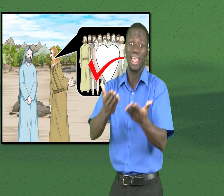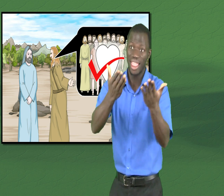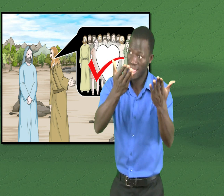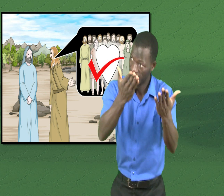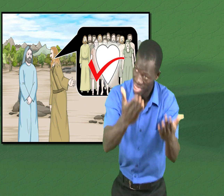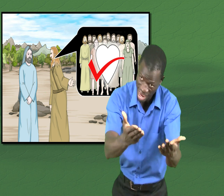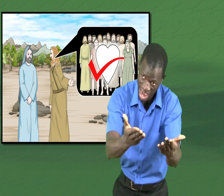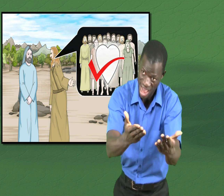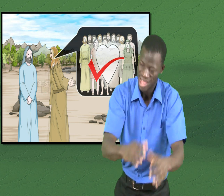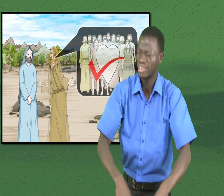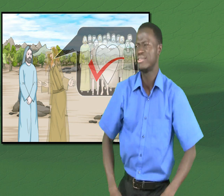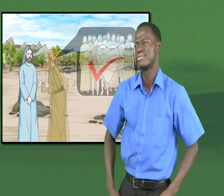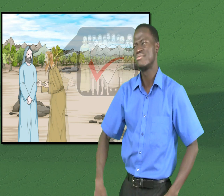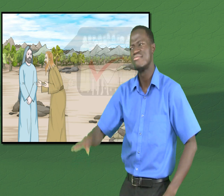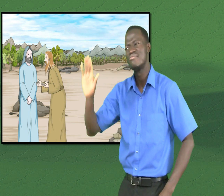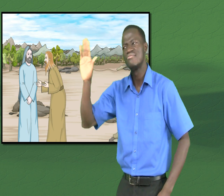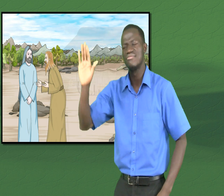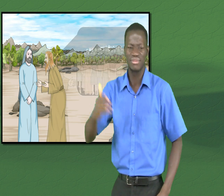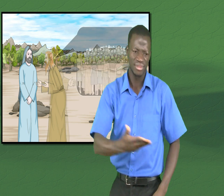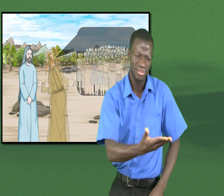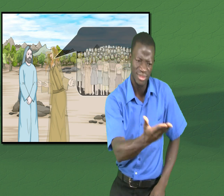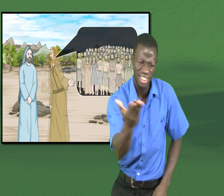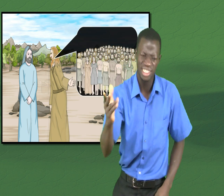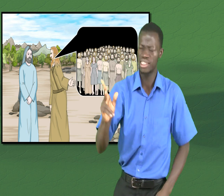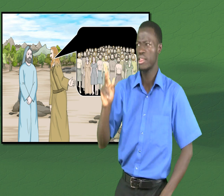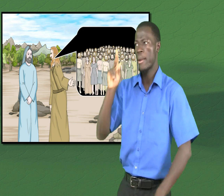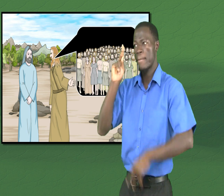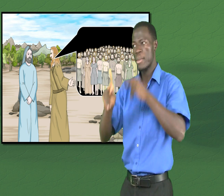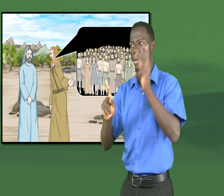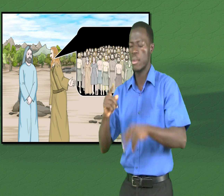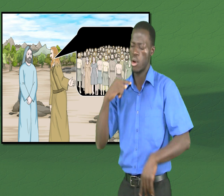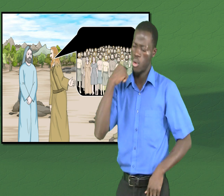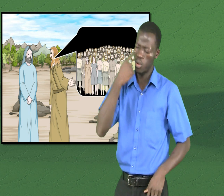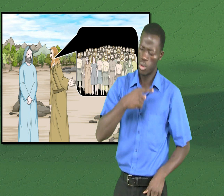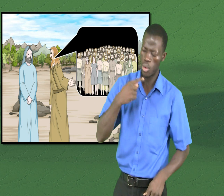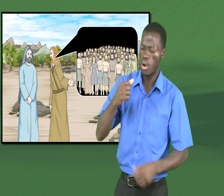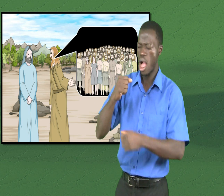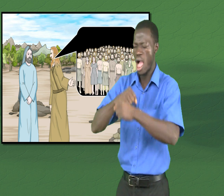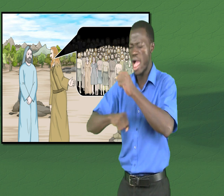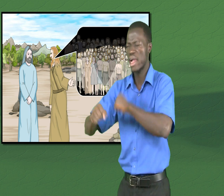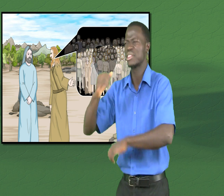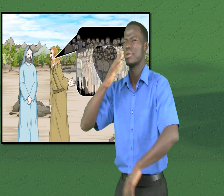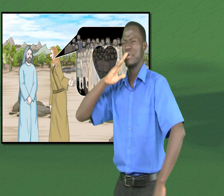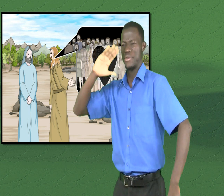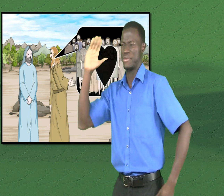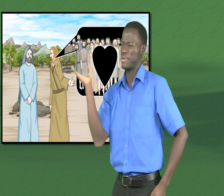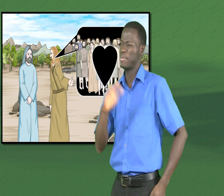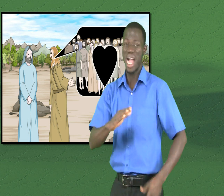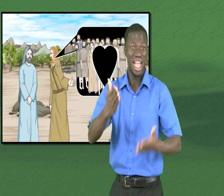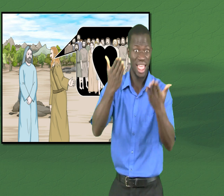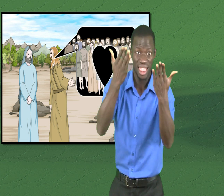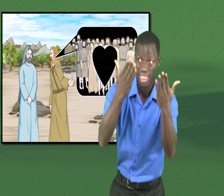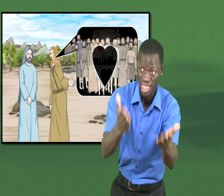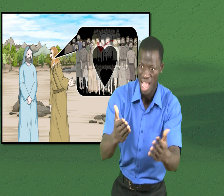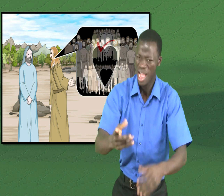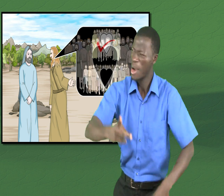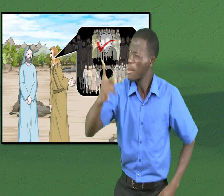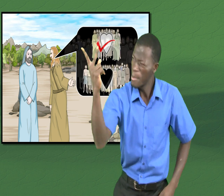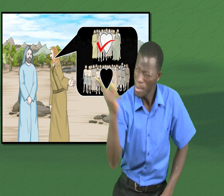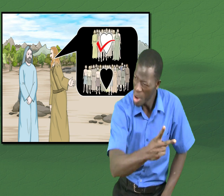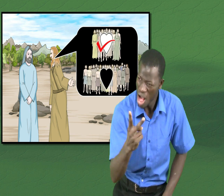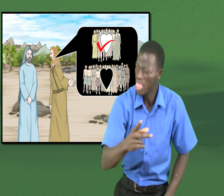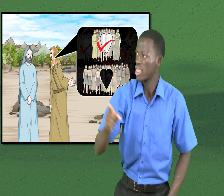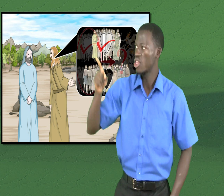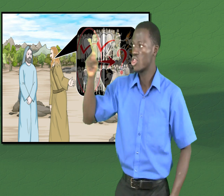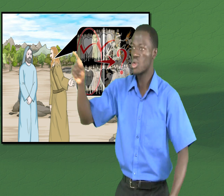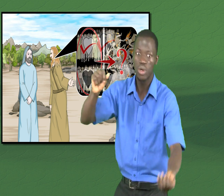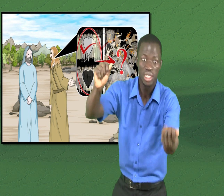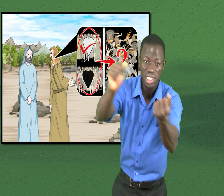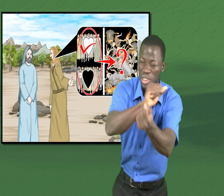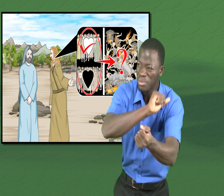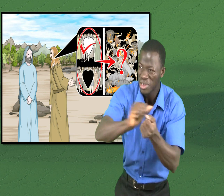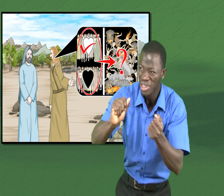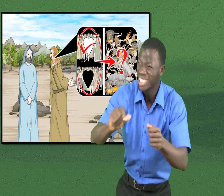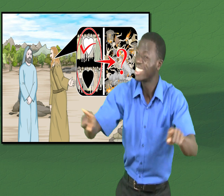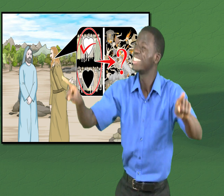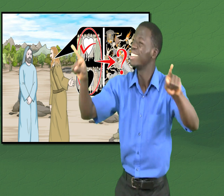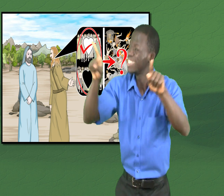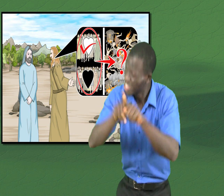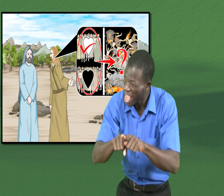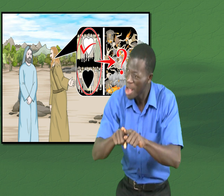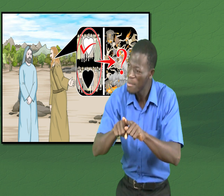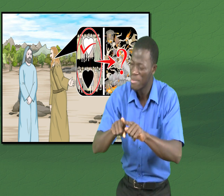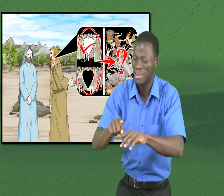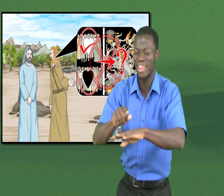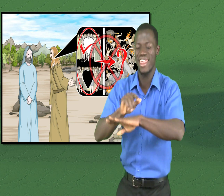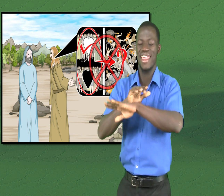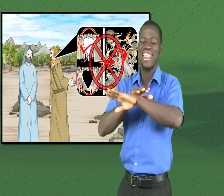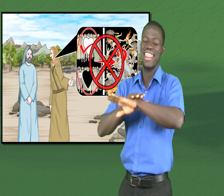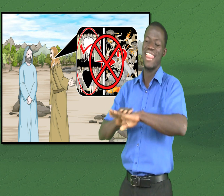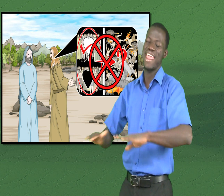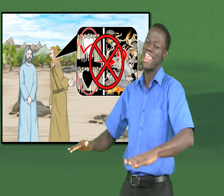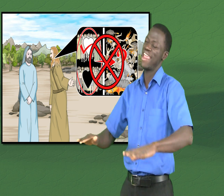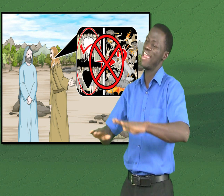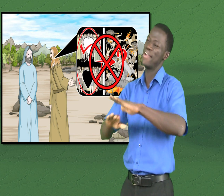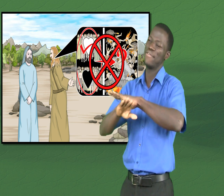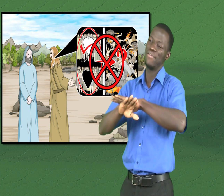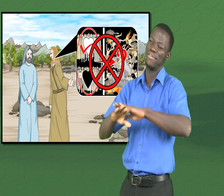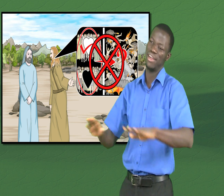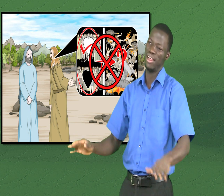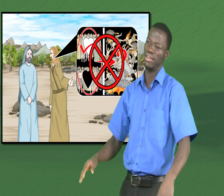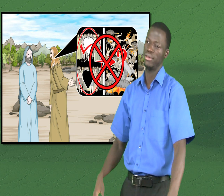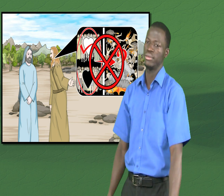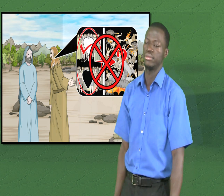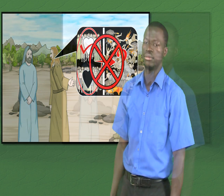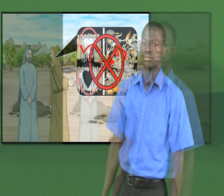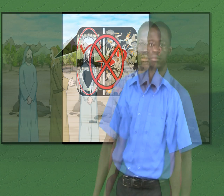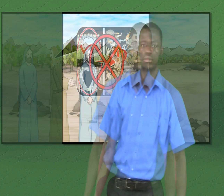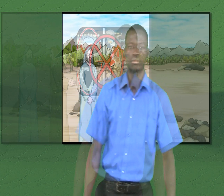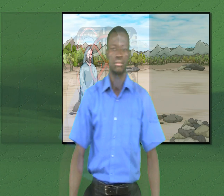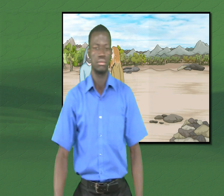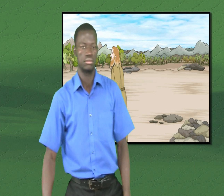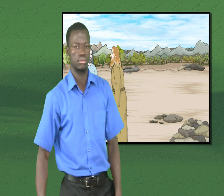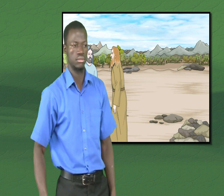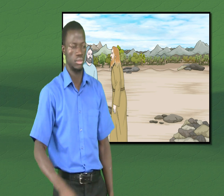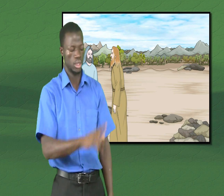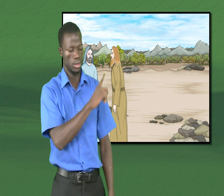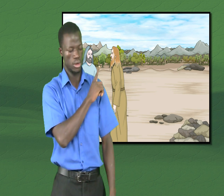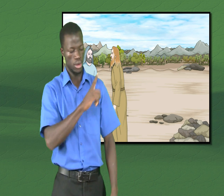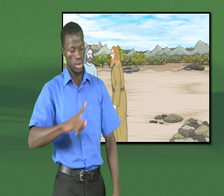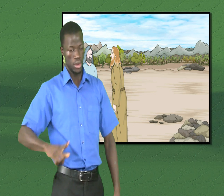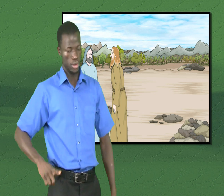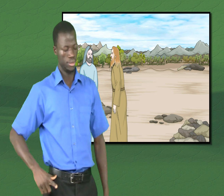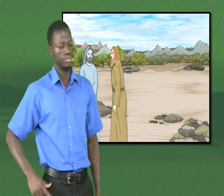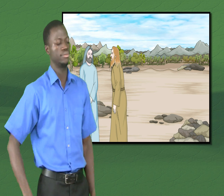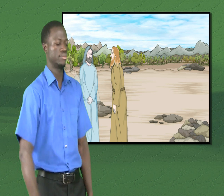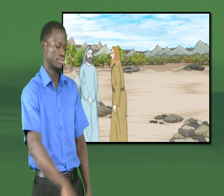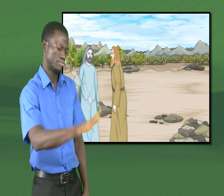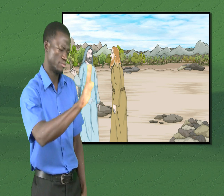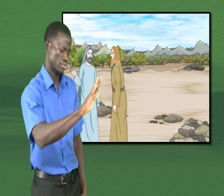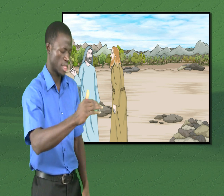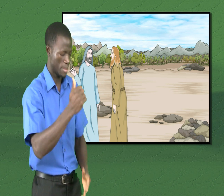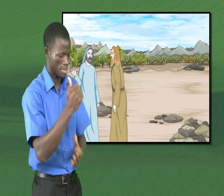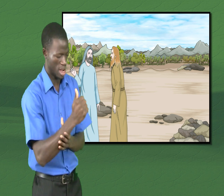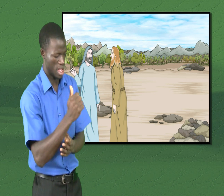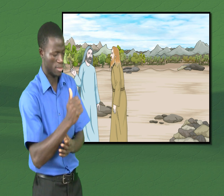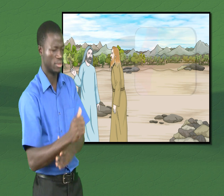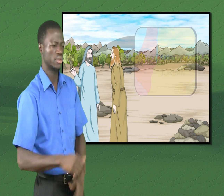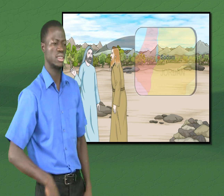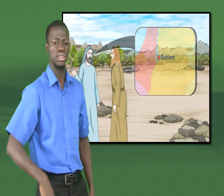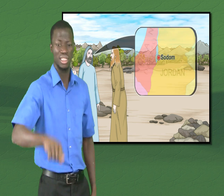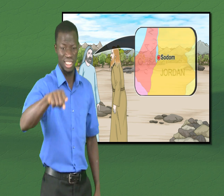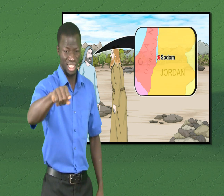Far be it from You! Will not the Judge of all the earth do what is right?”